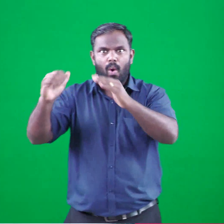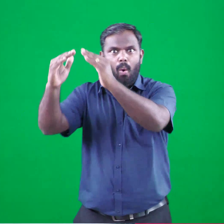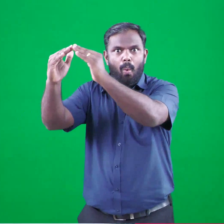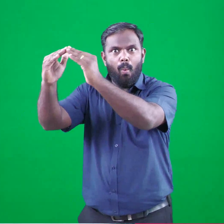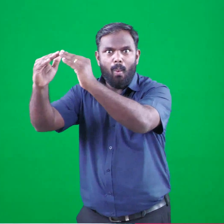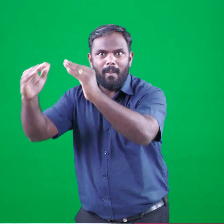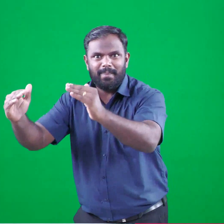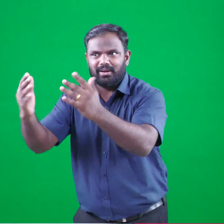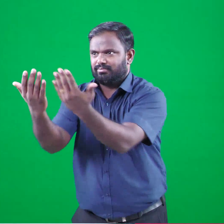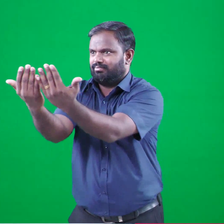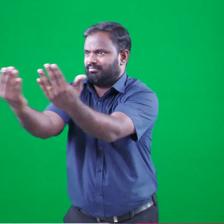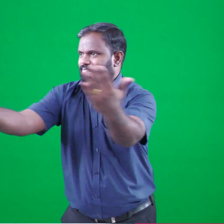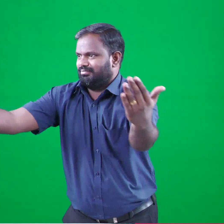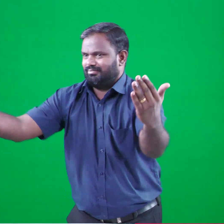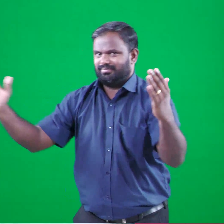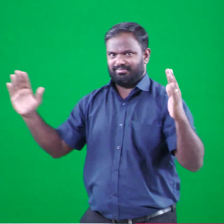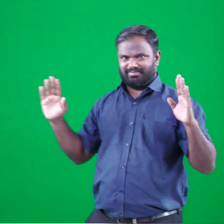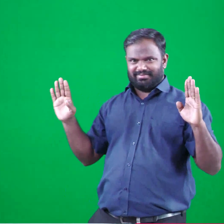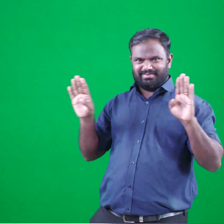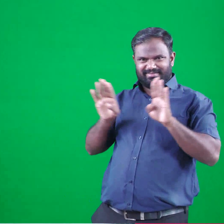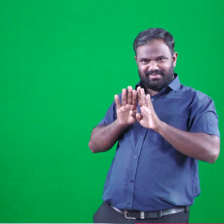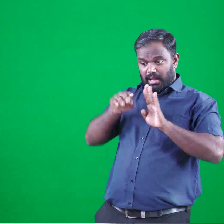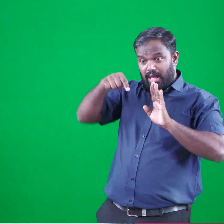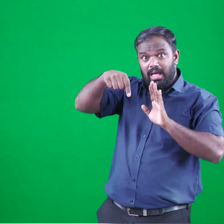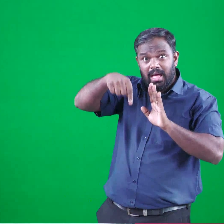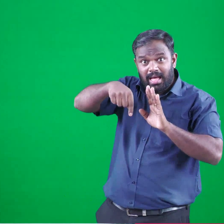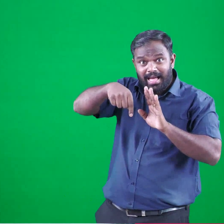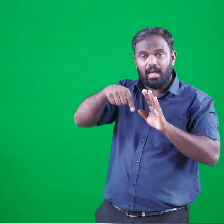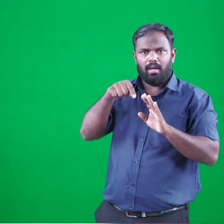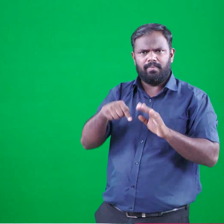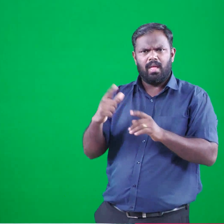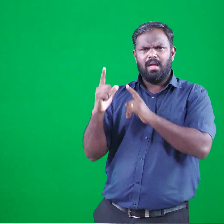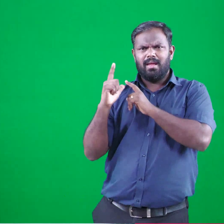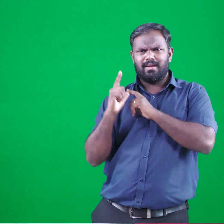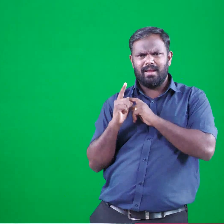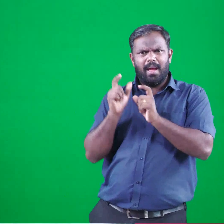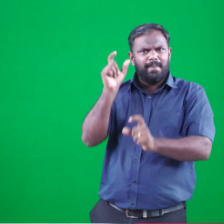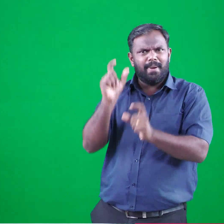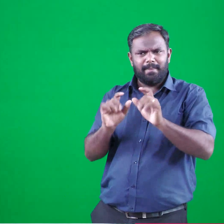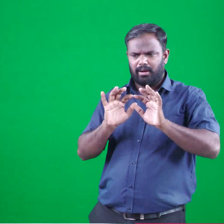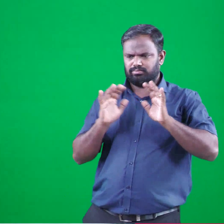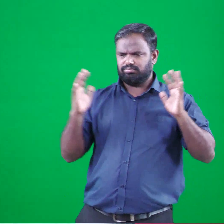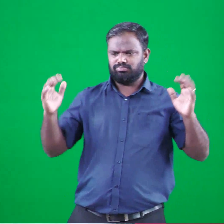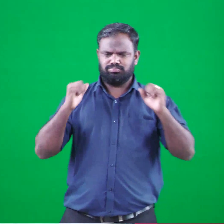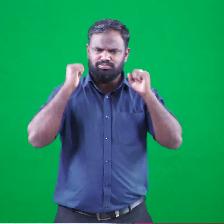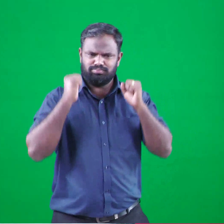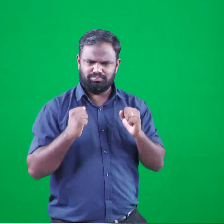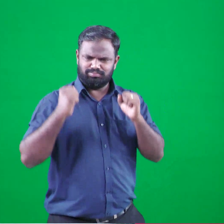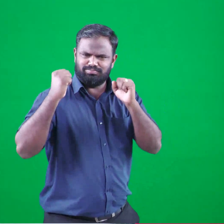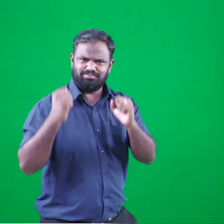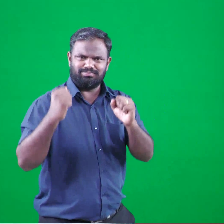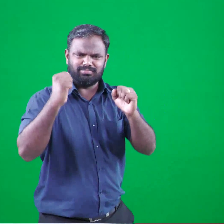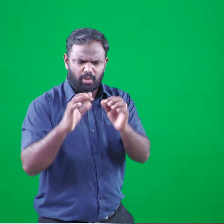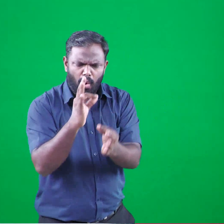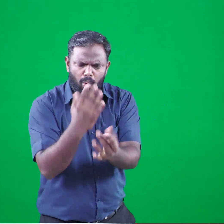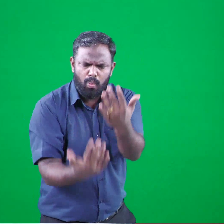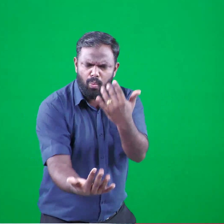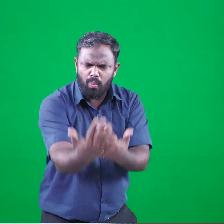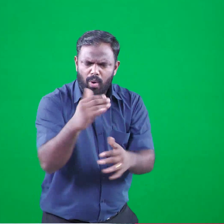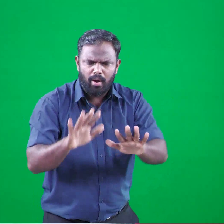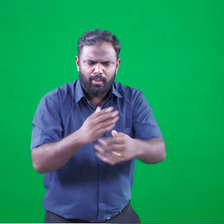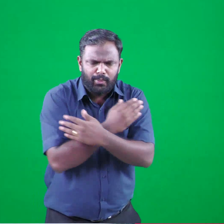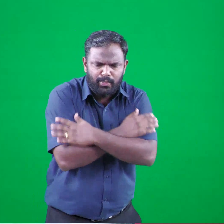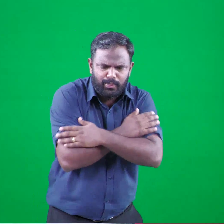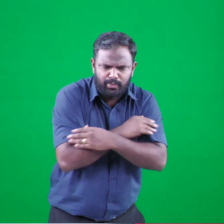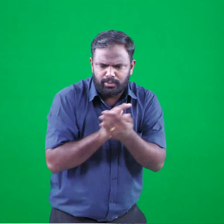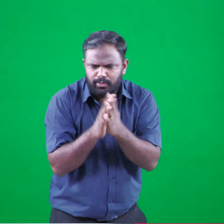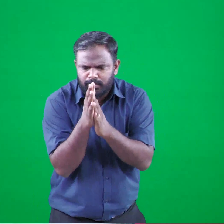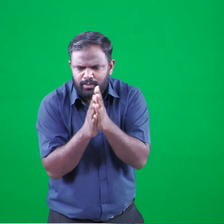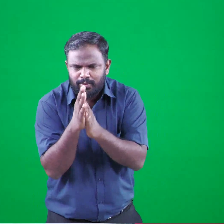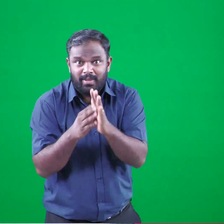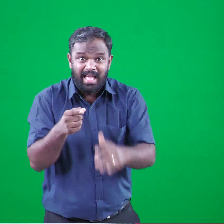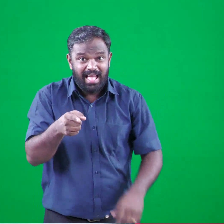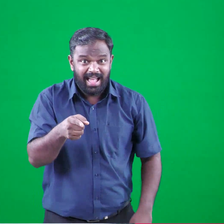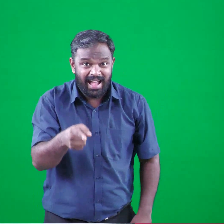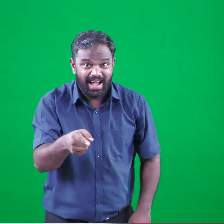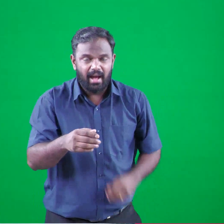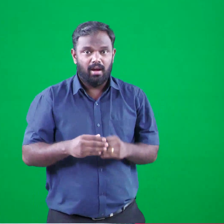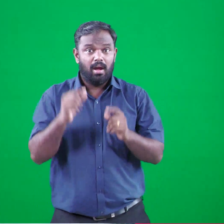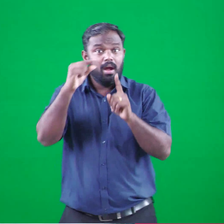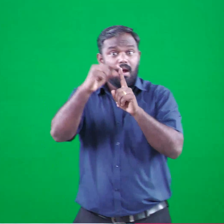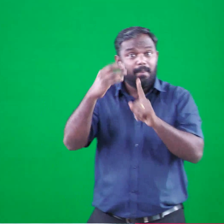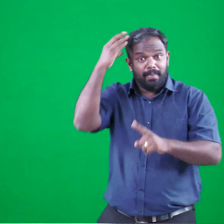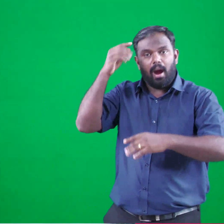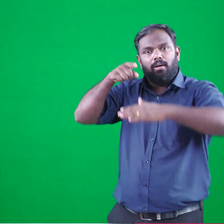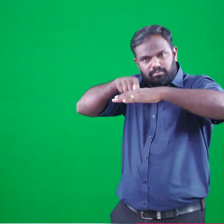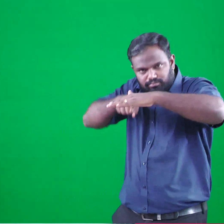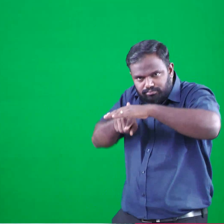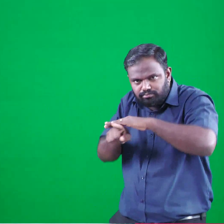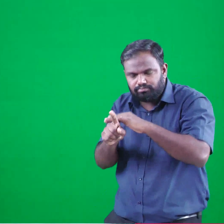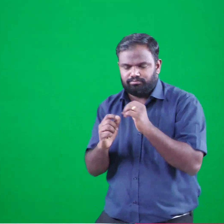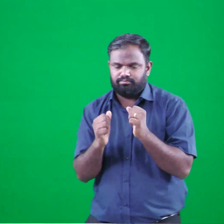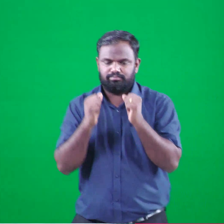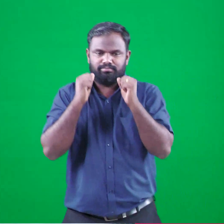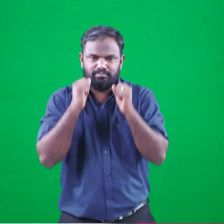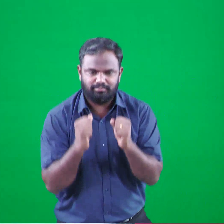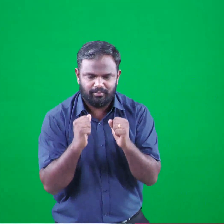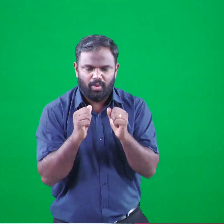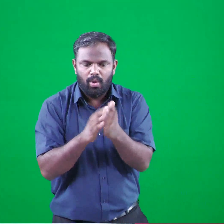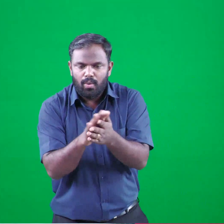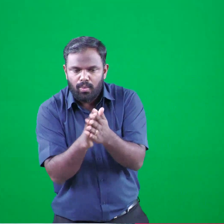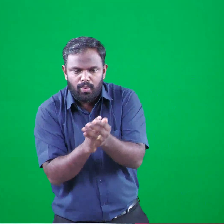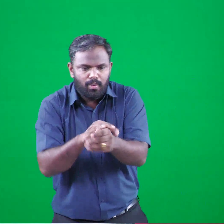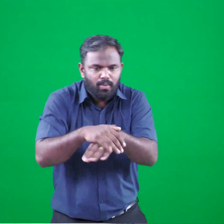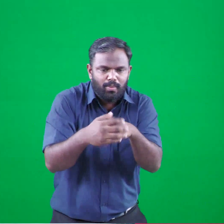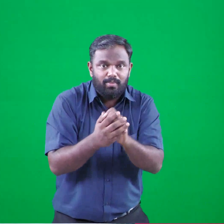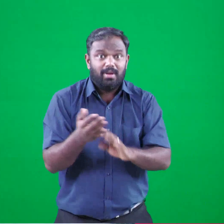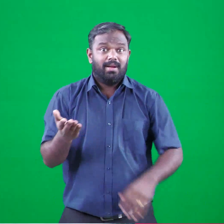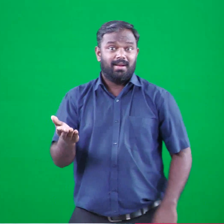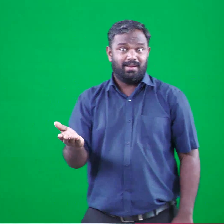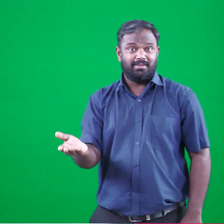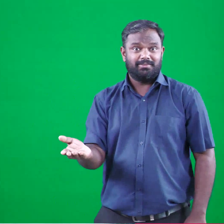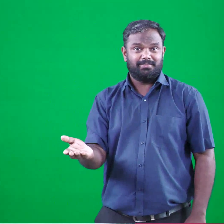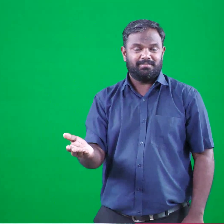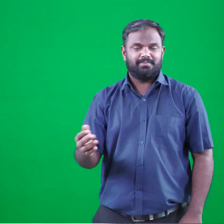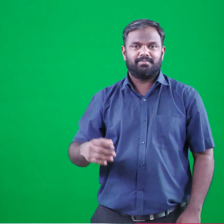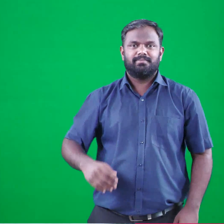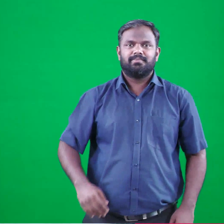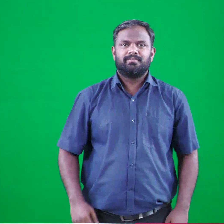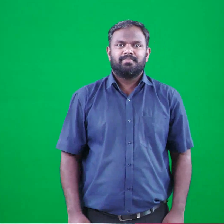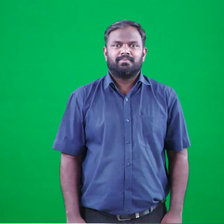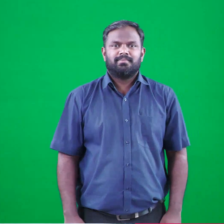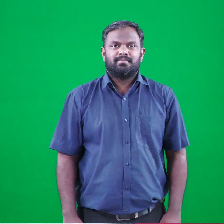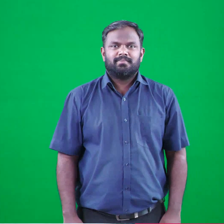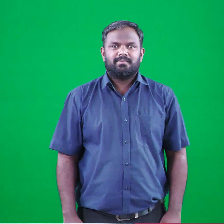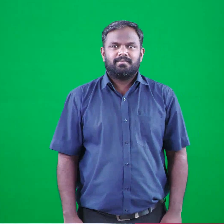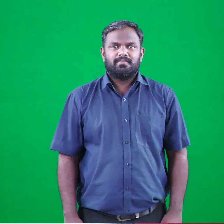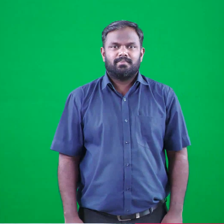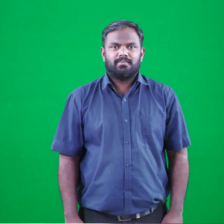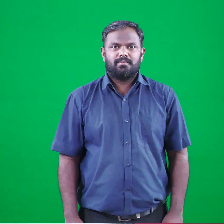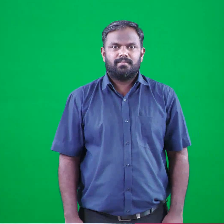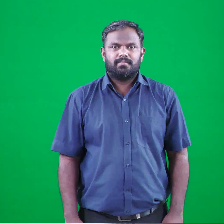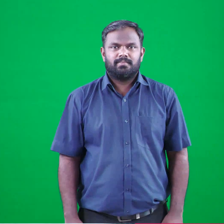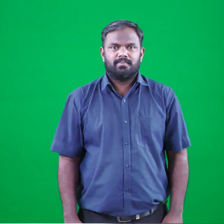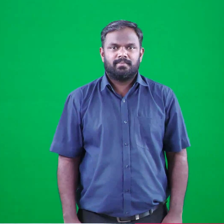And he sat with the officers and warmed himself by the fire.